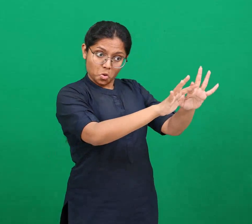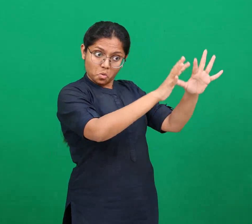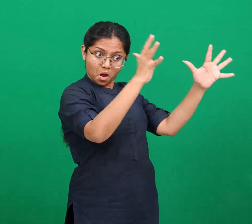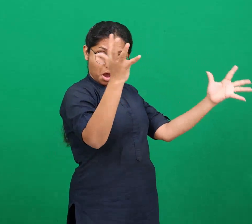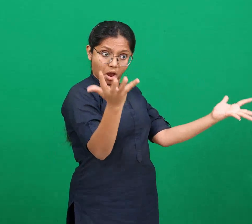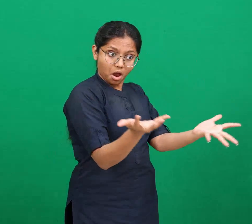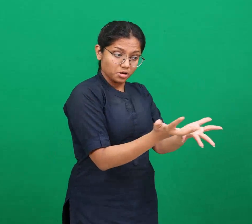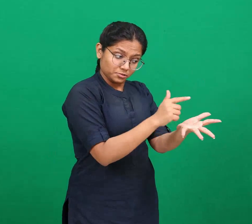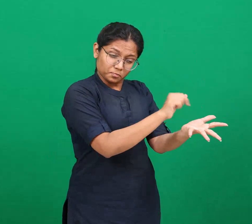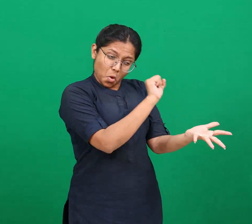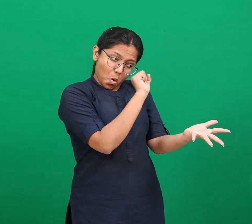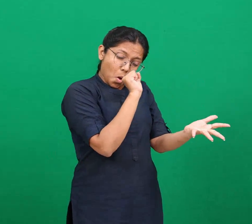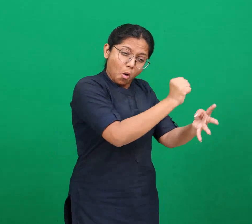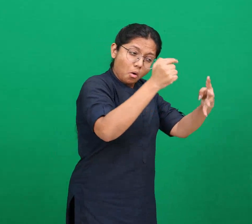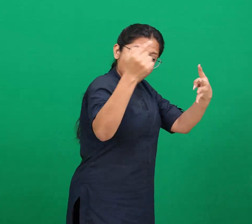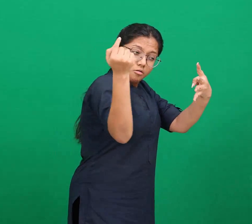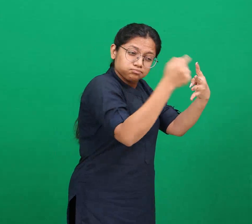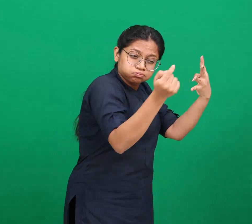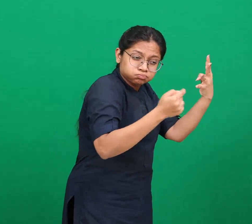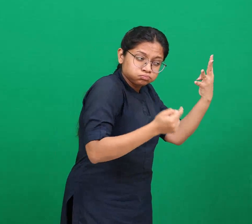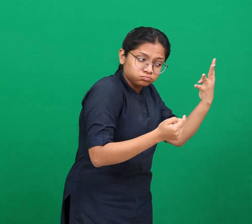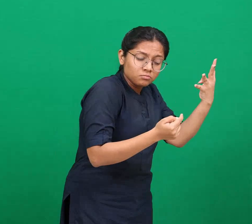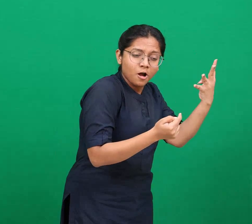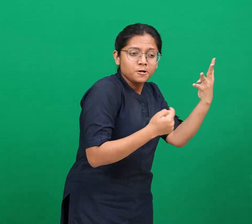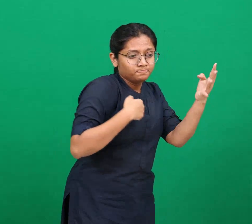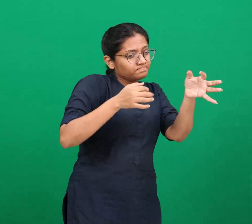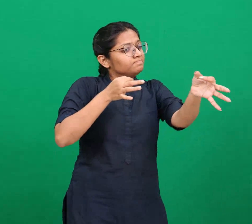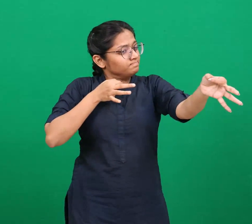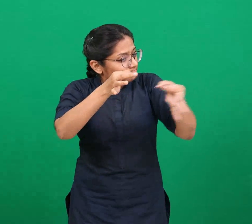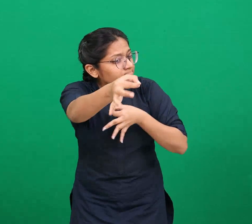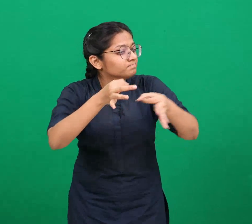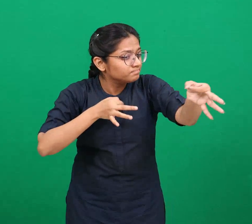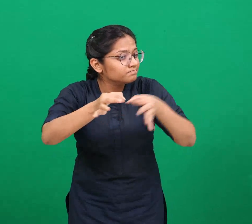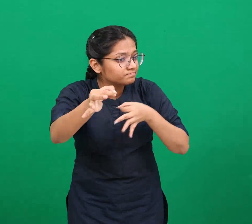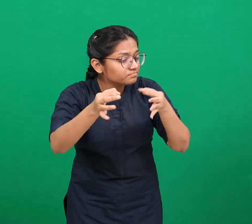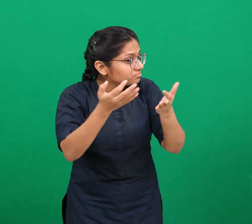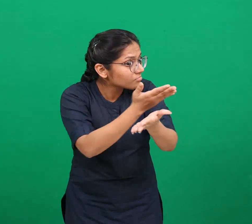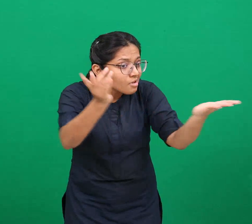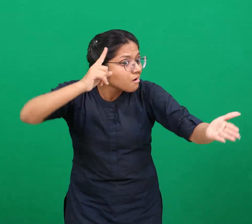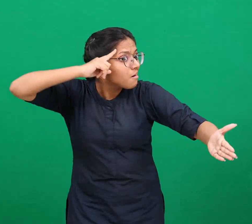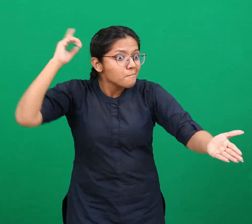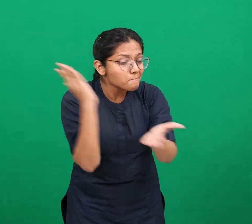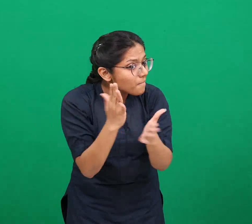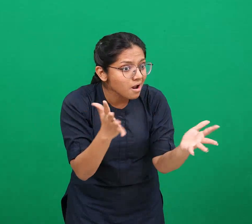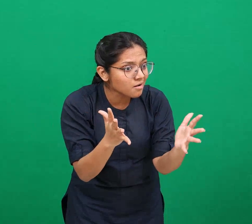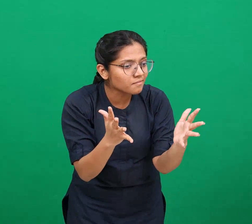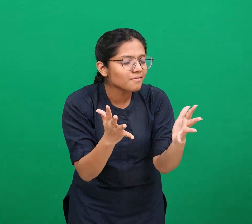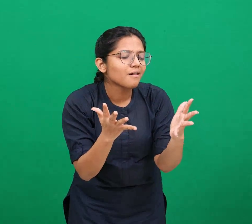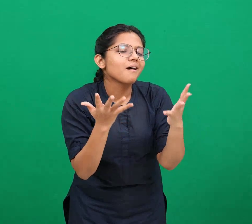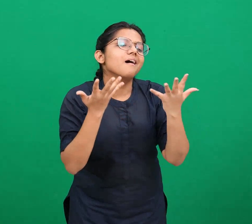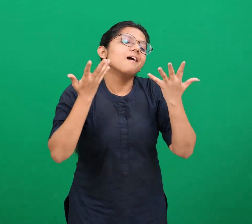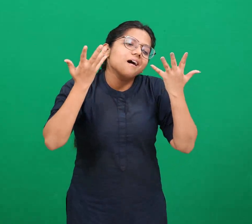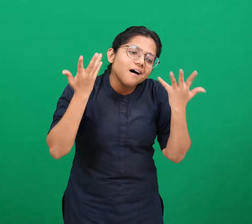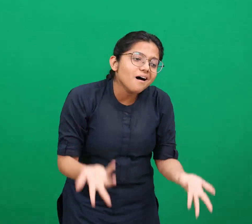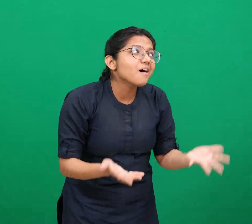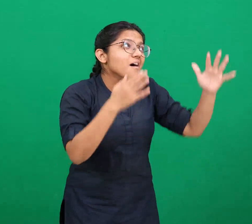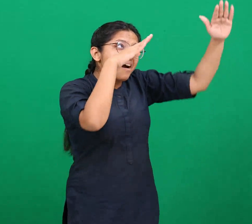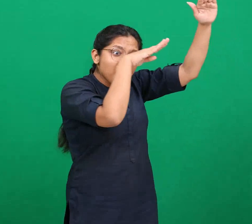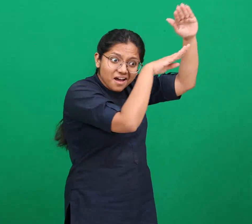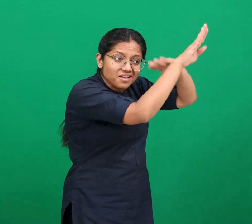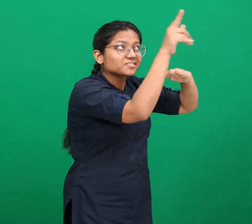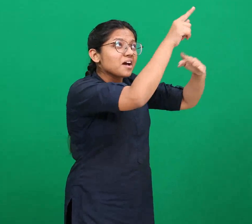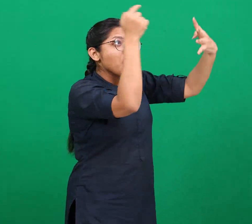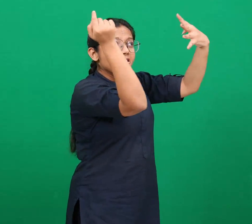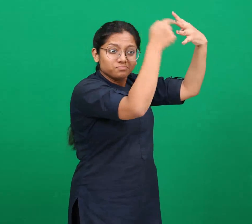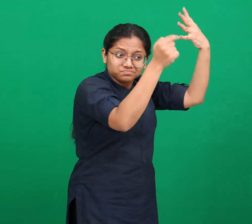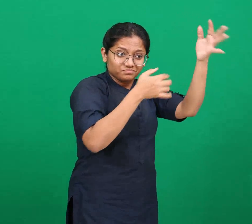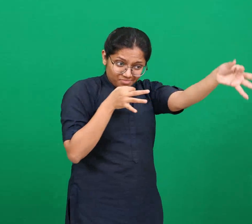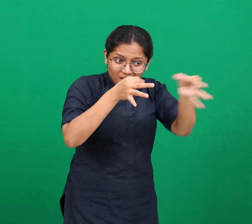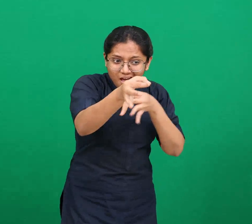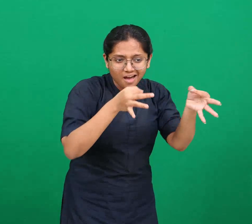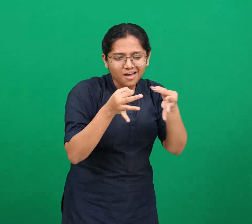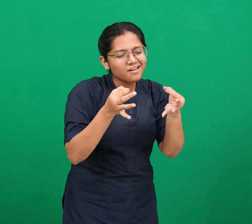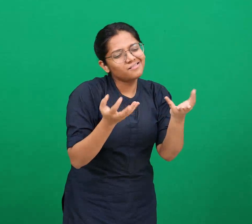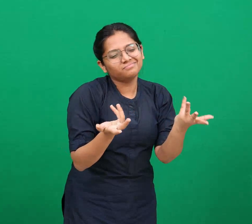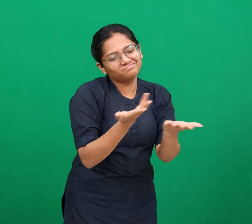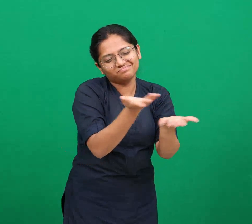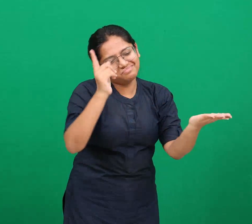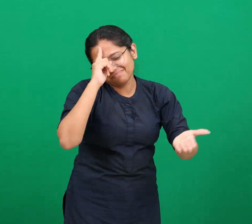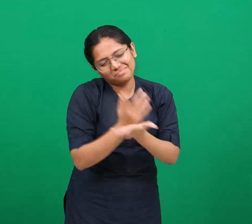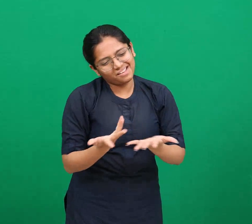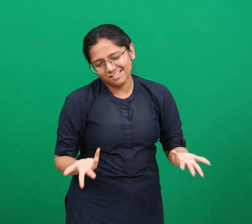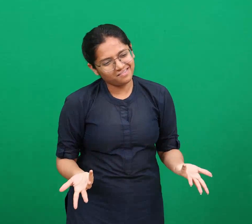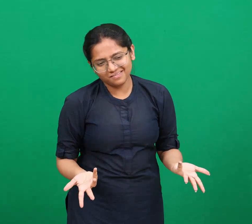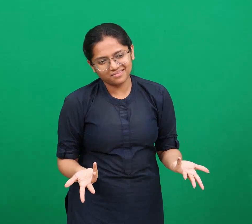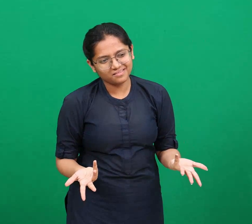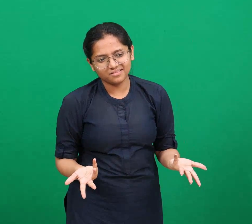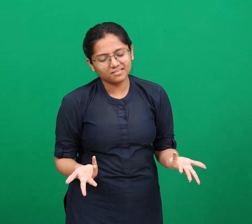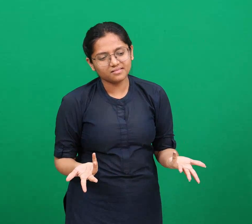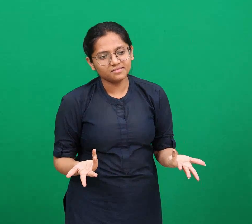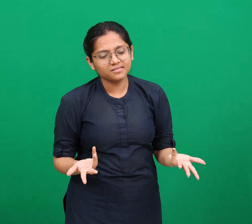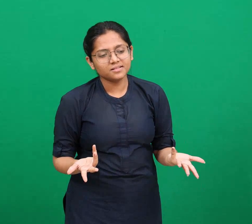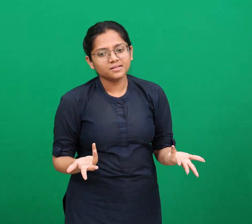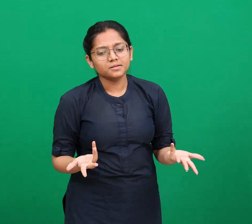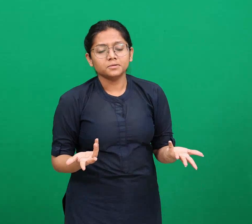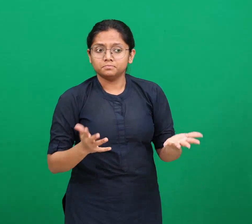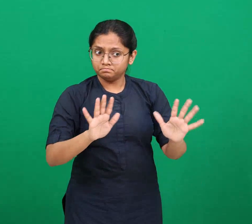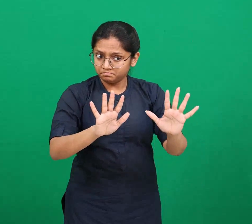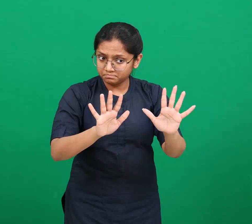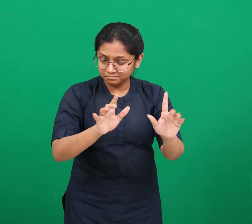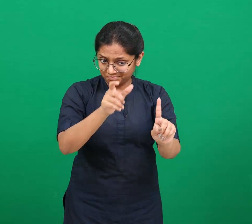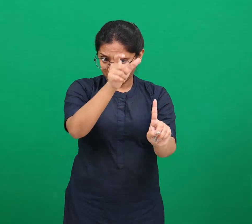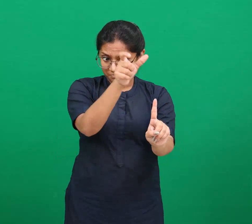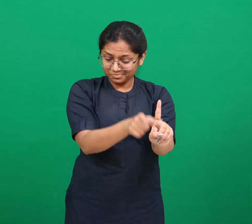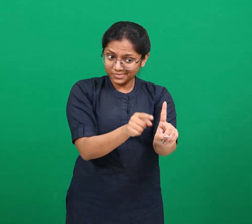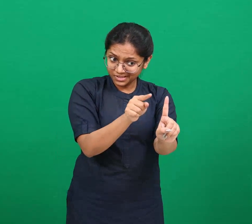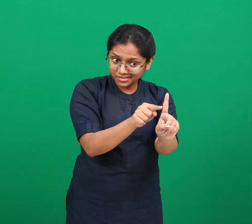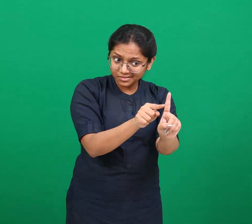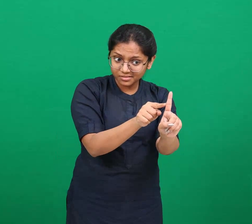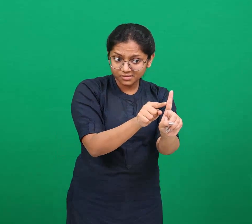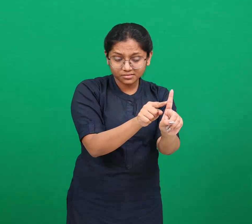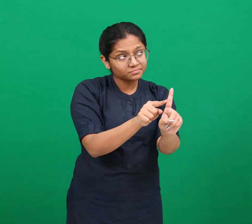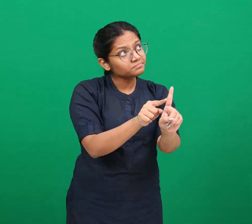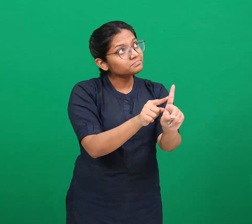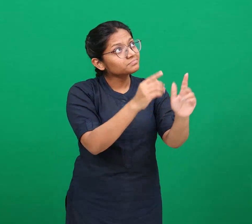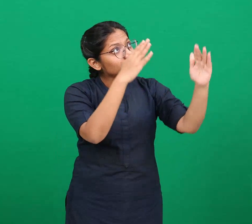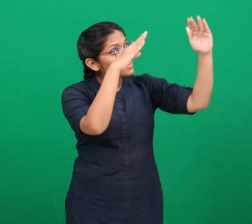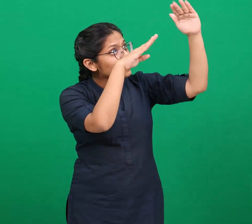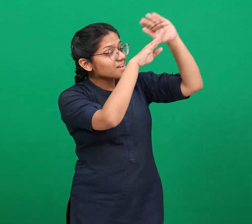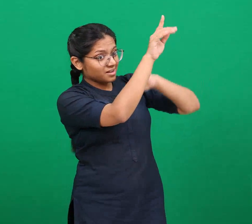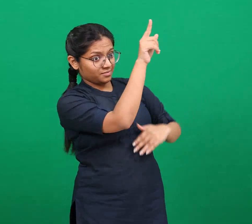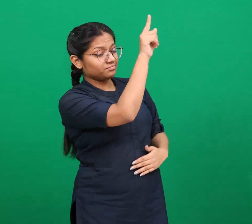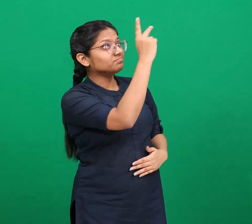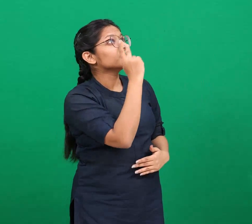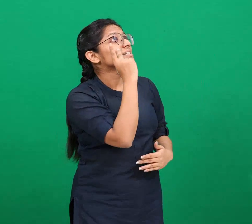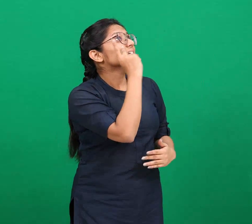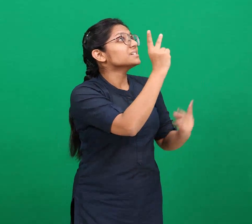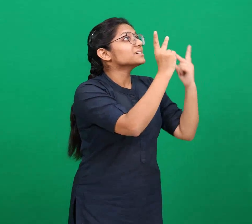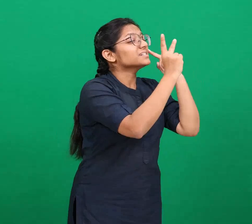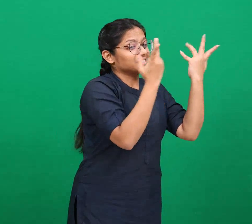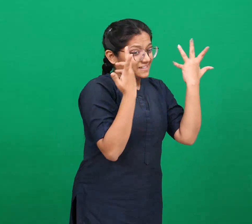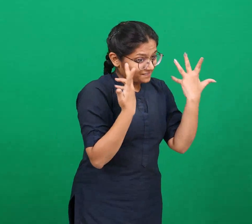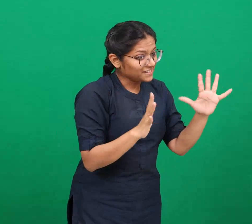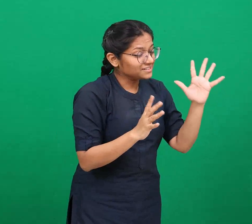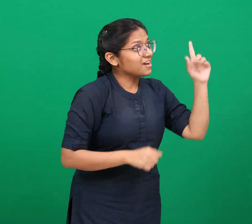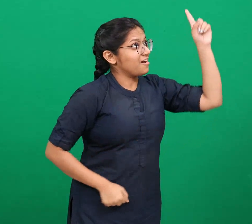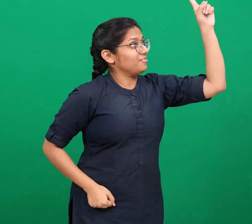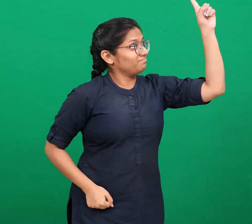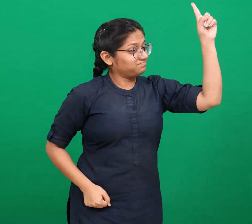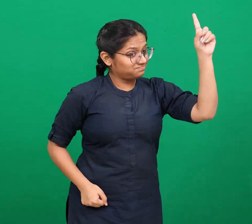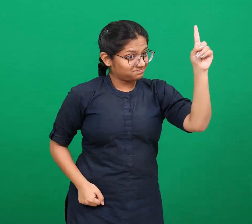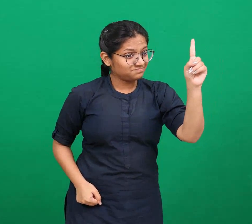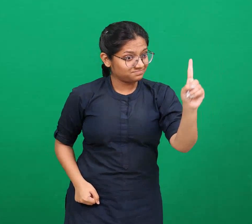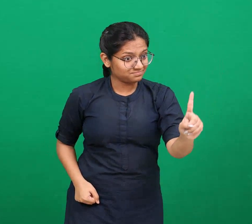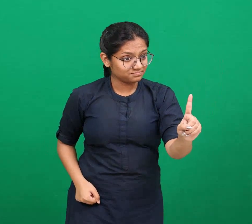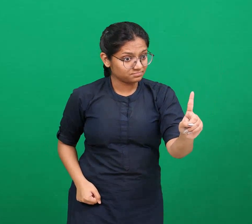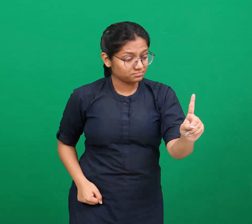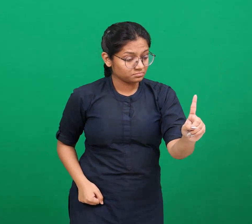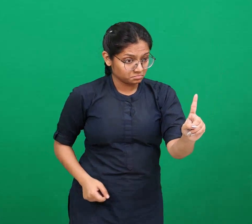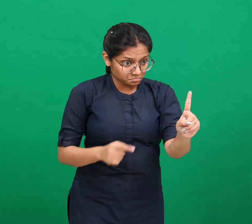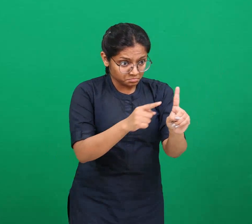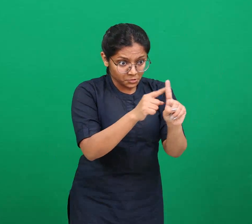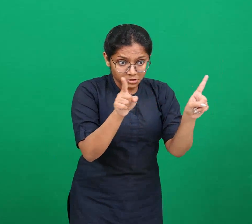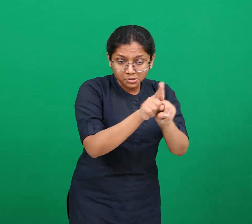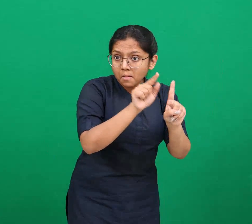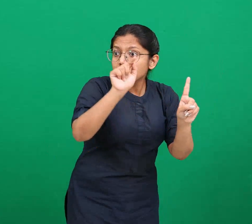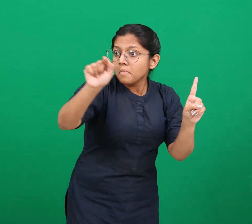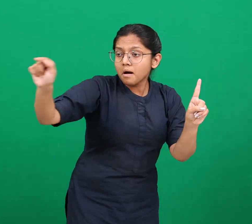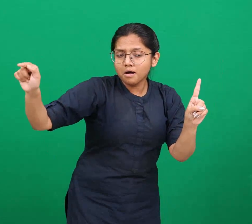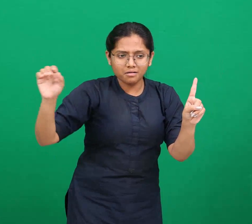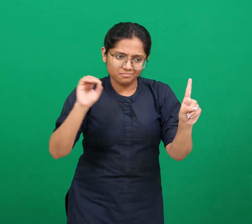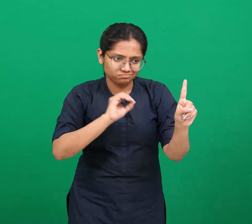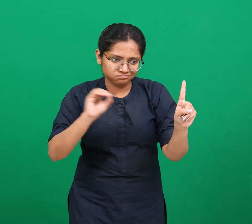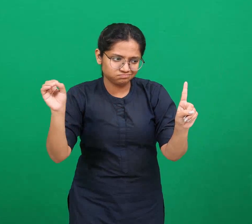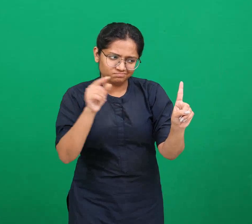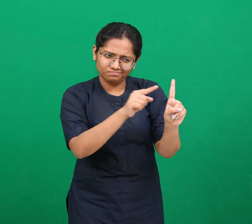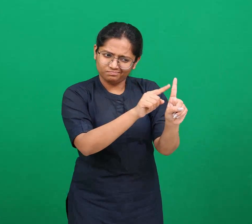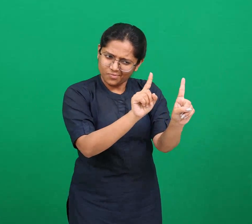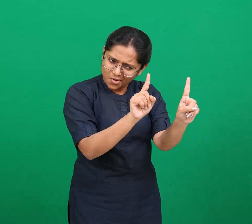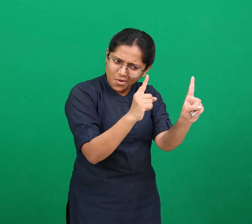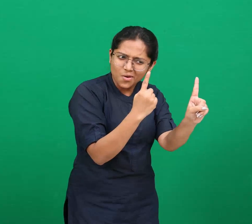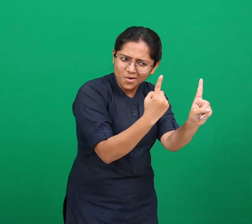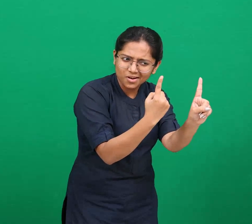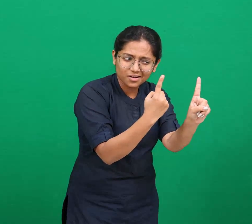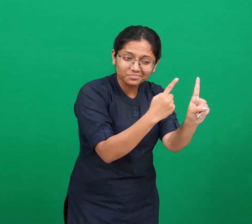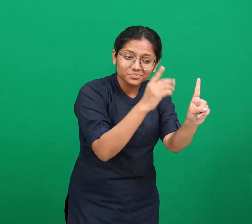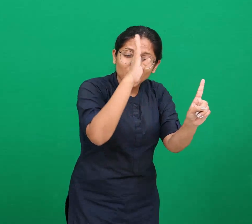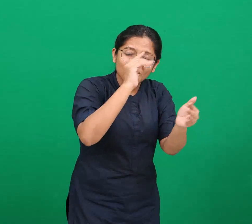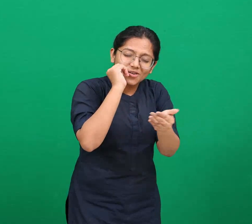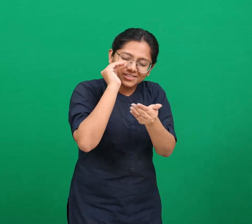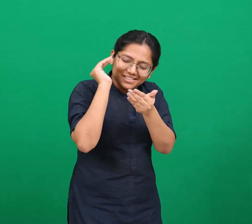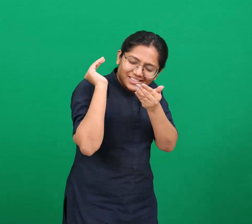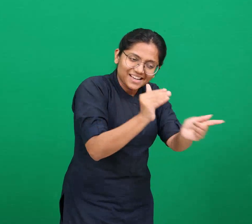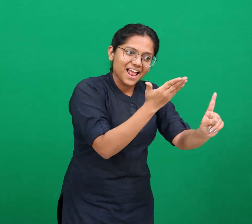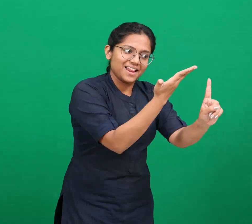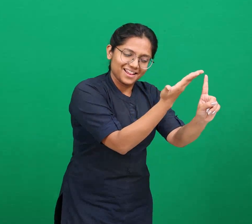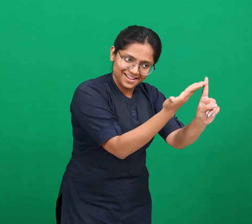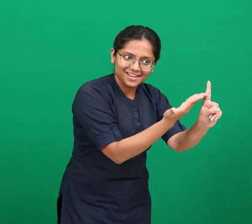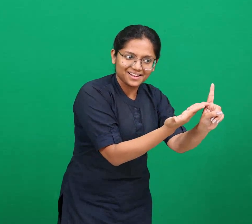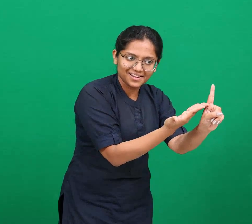If I have told you about earthly things and you do not believe, how will you believe if I tell you about heavenly things?